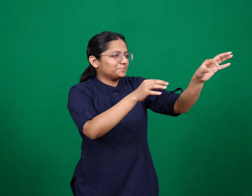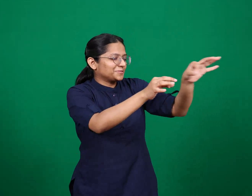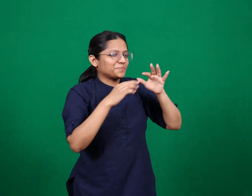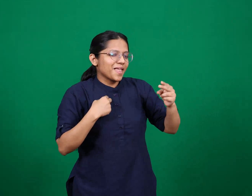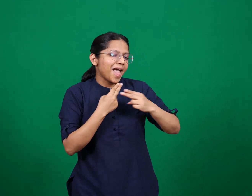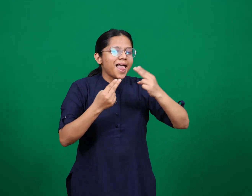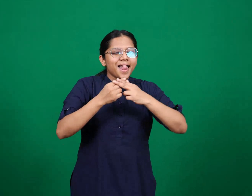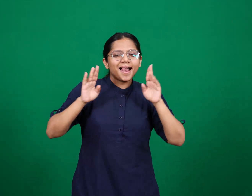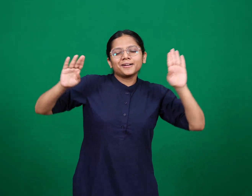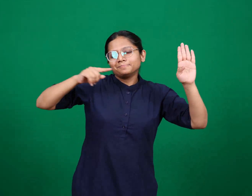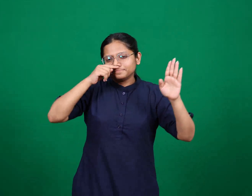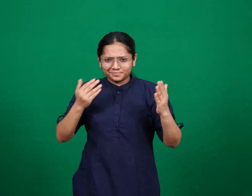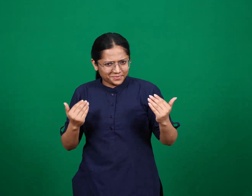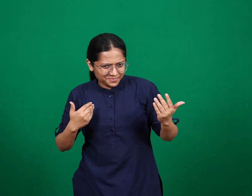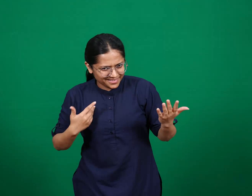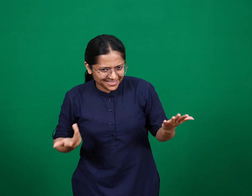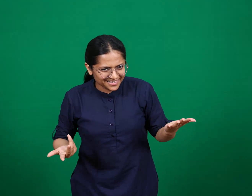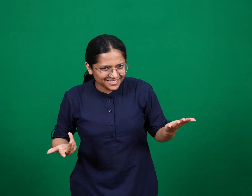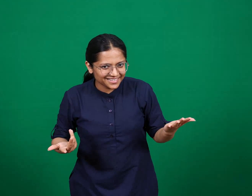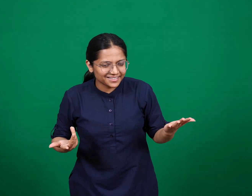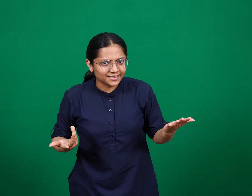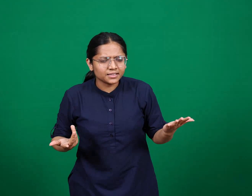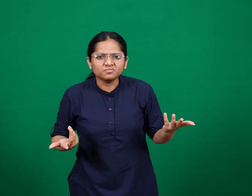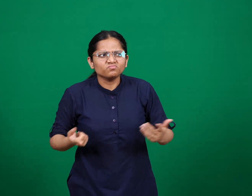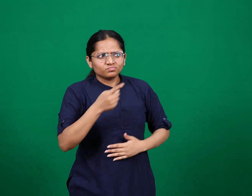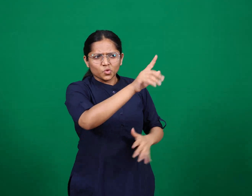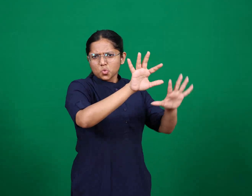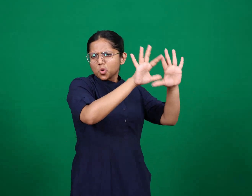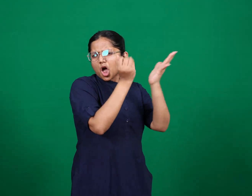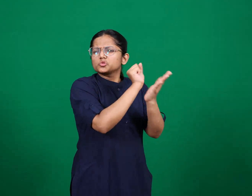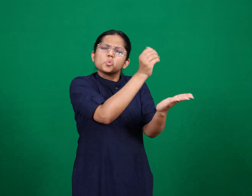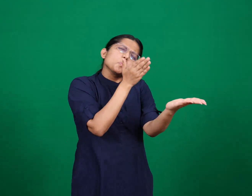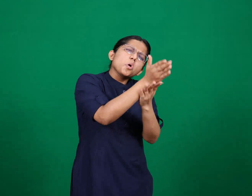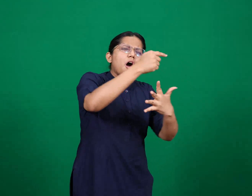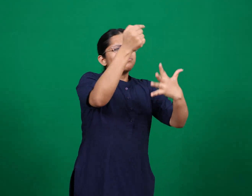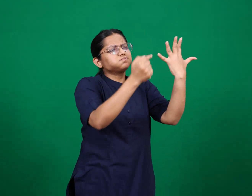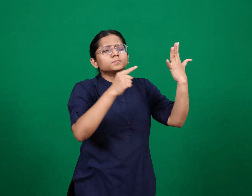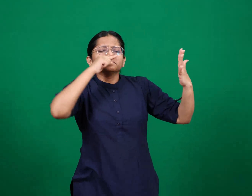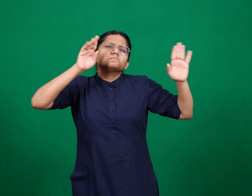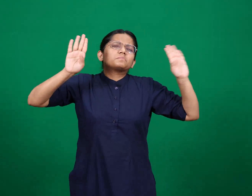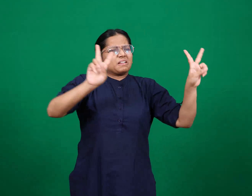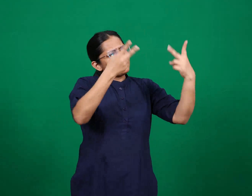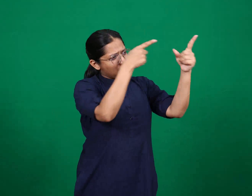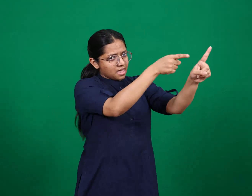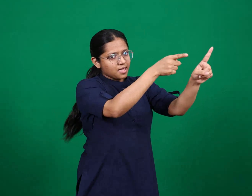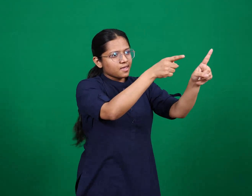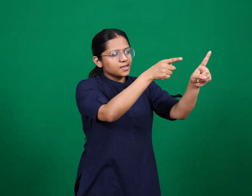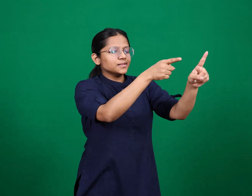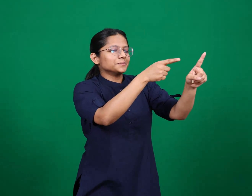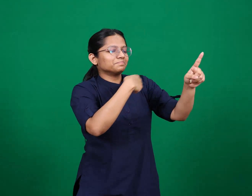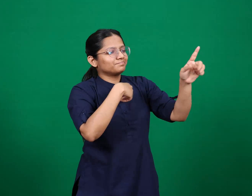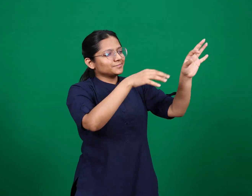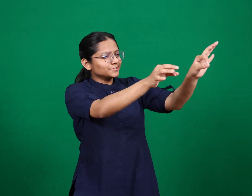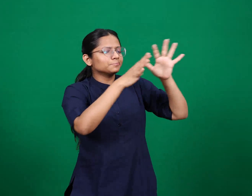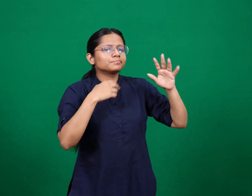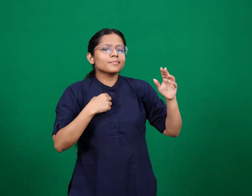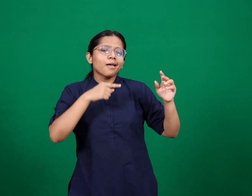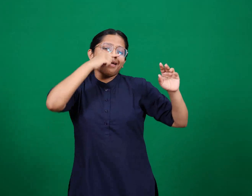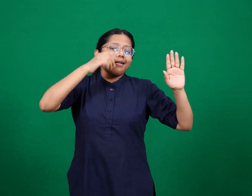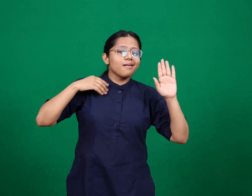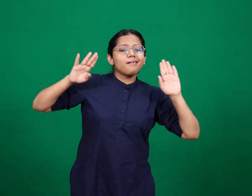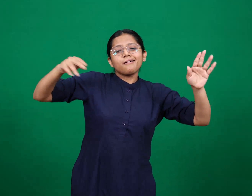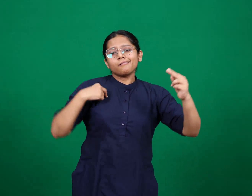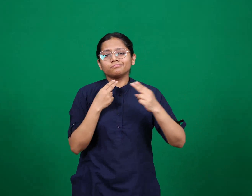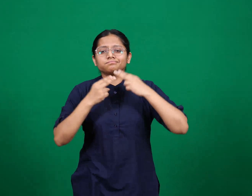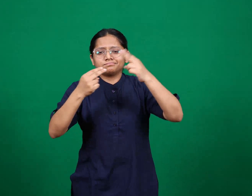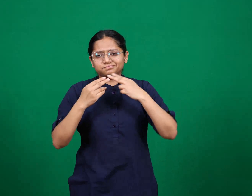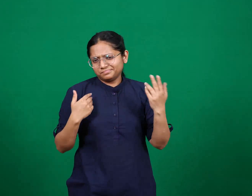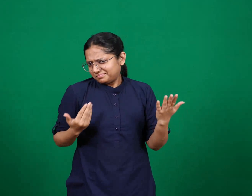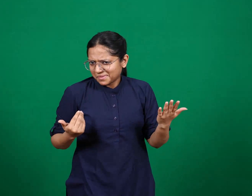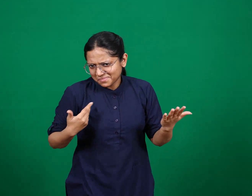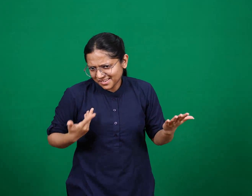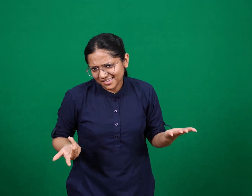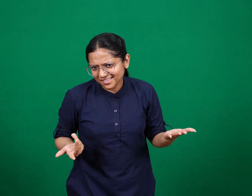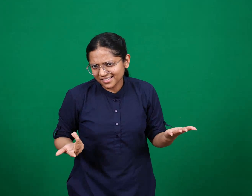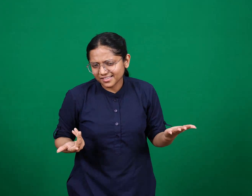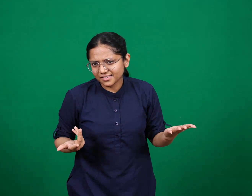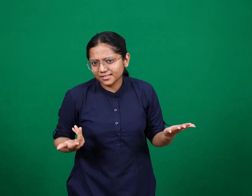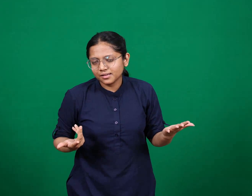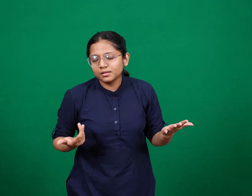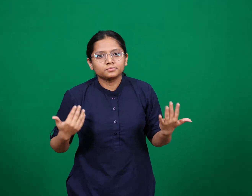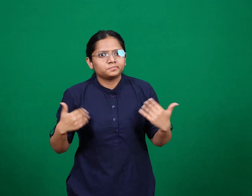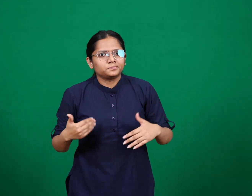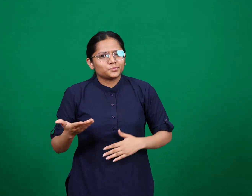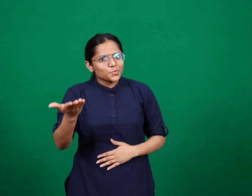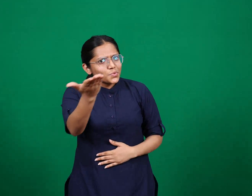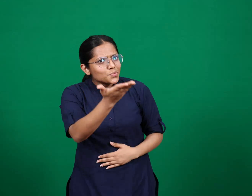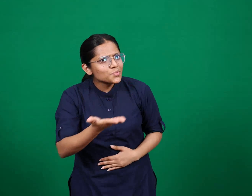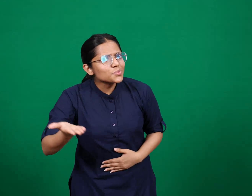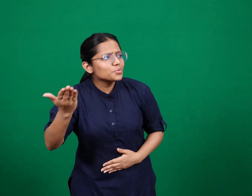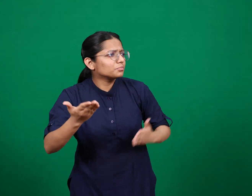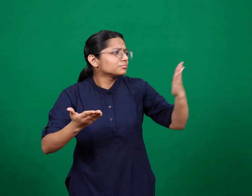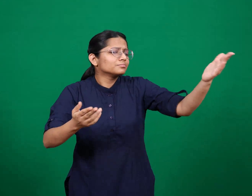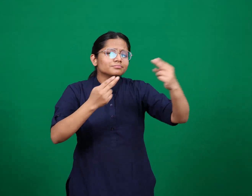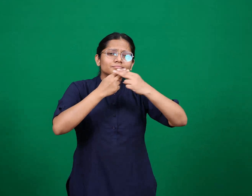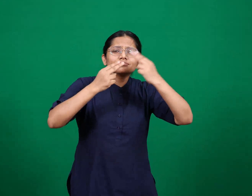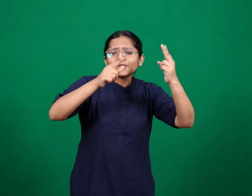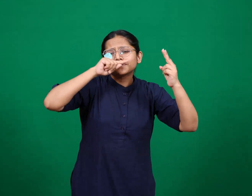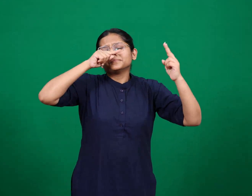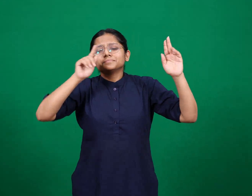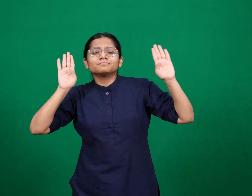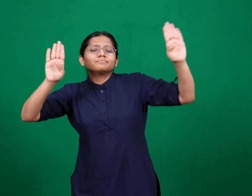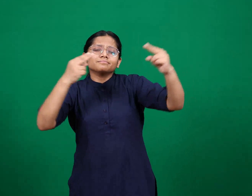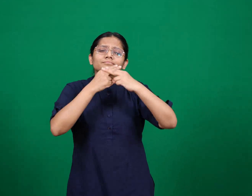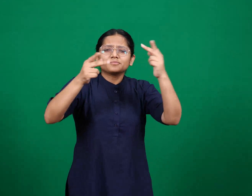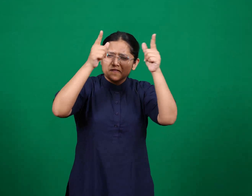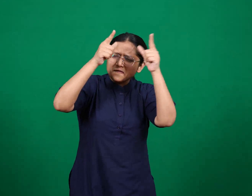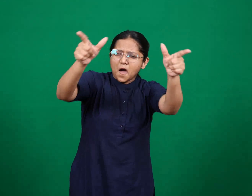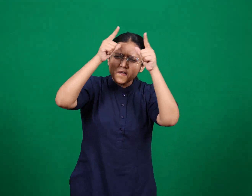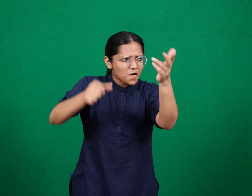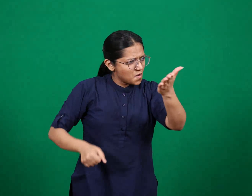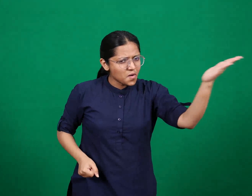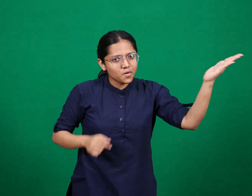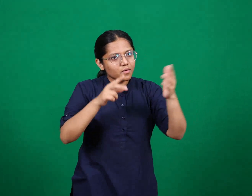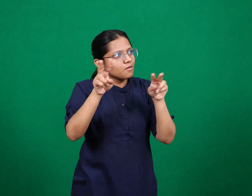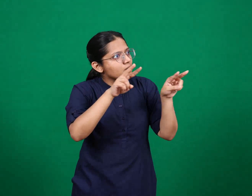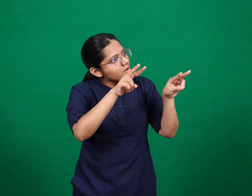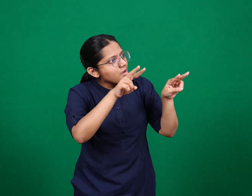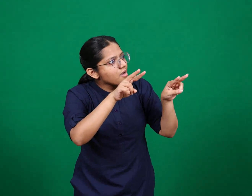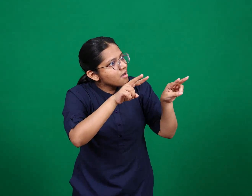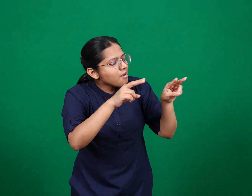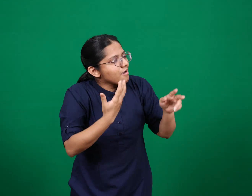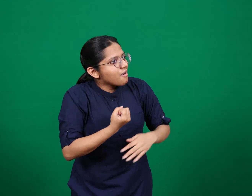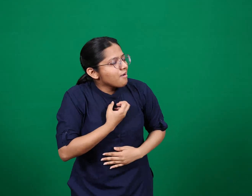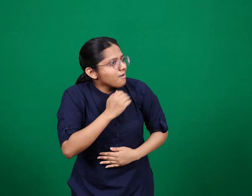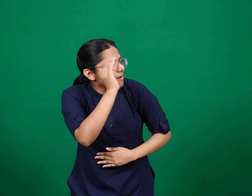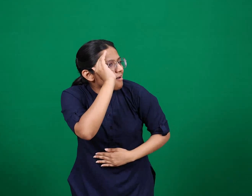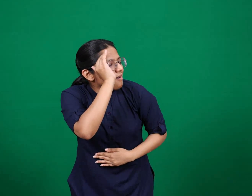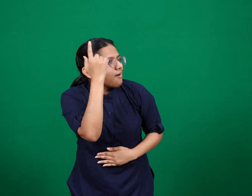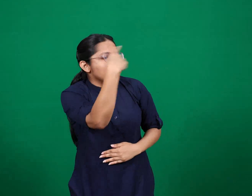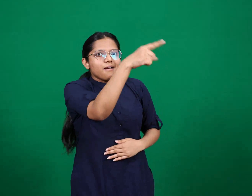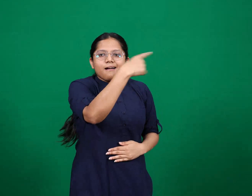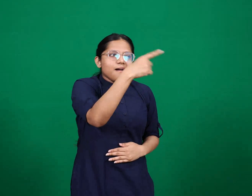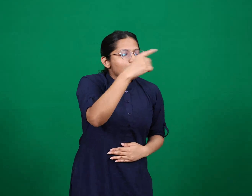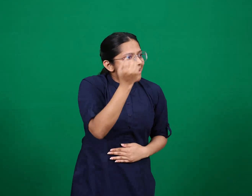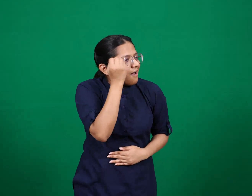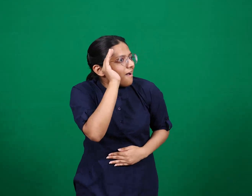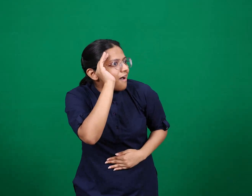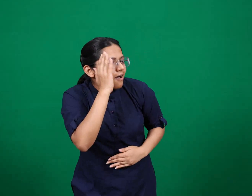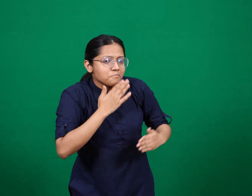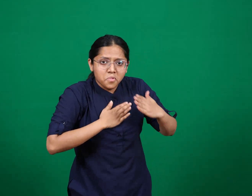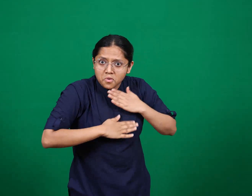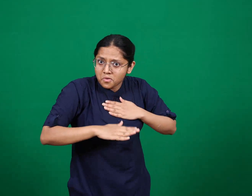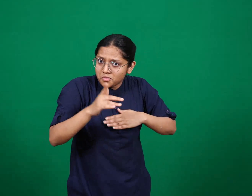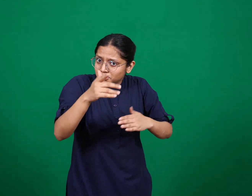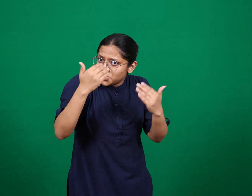Since many are boasting according to the flesh, I too will boast.